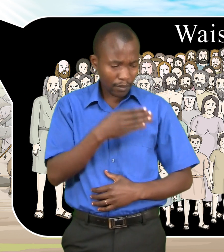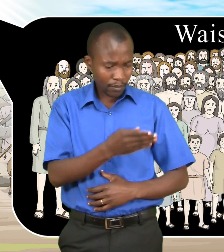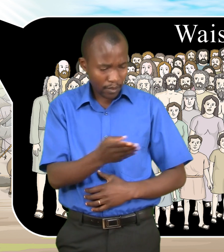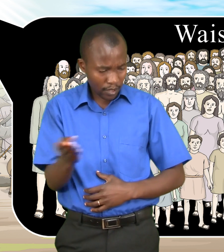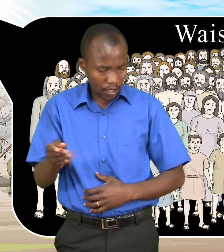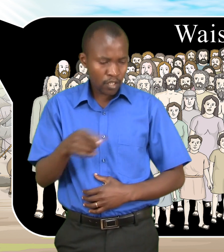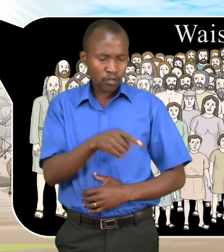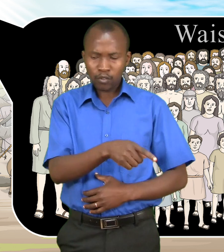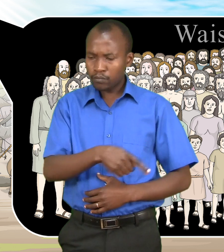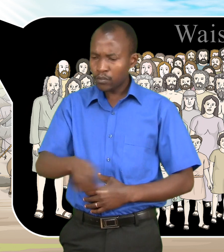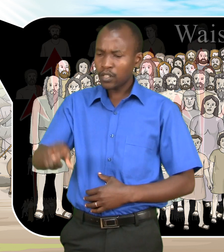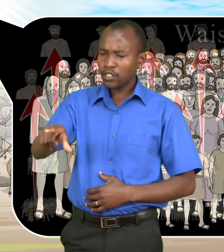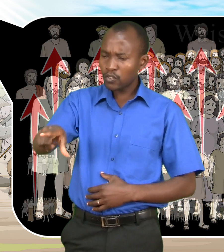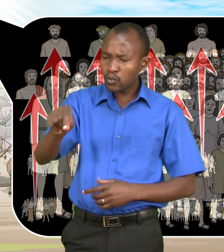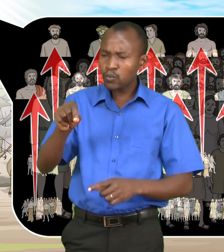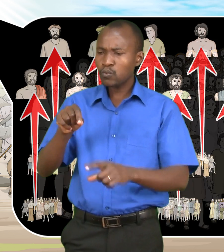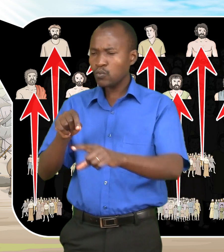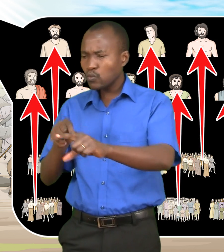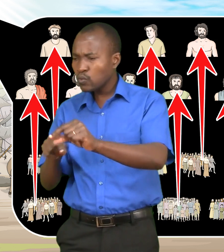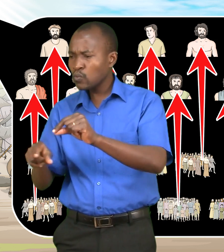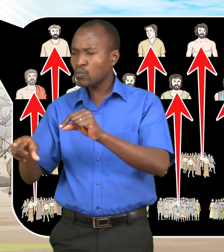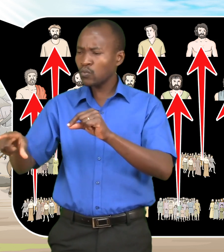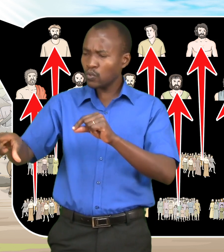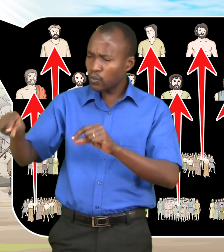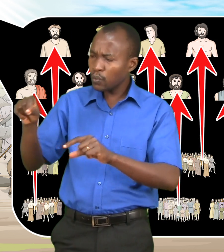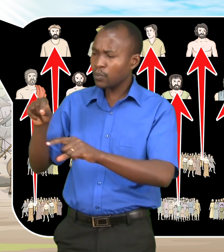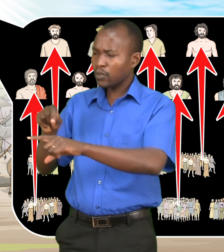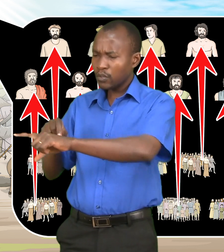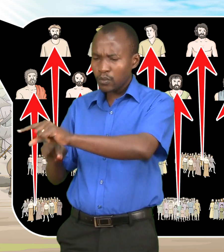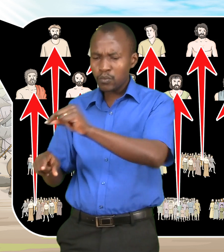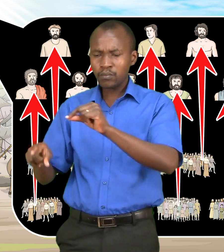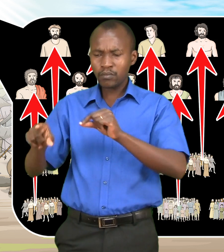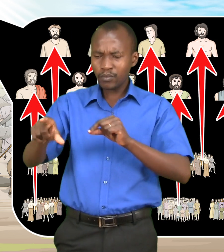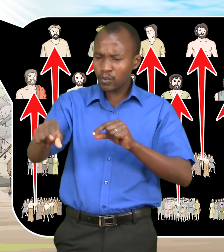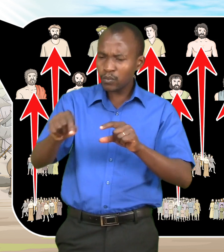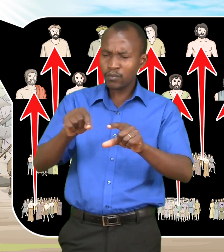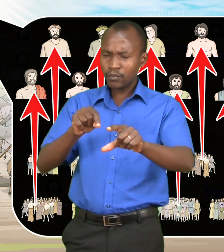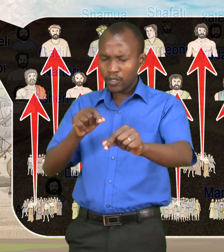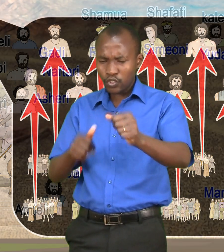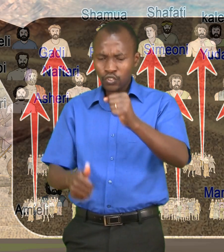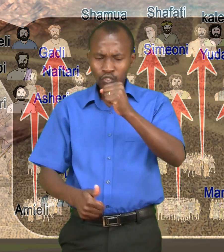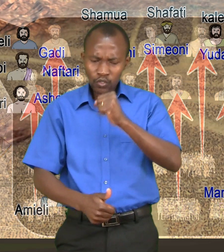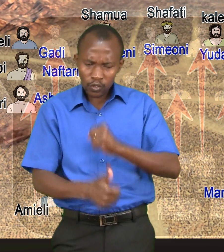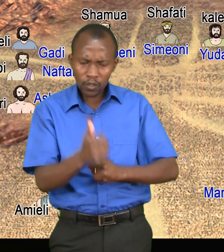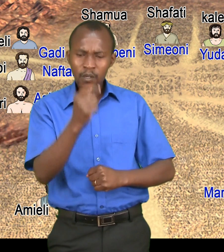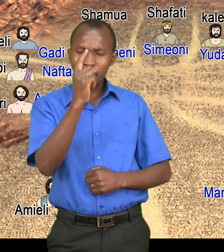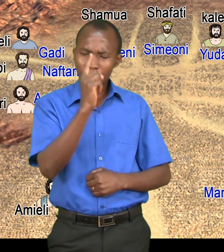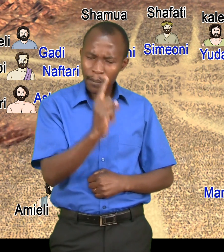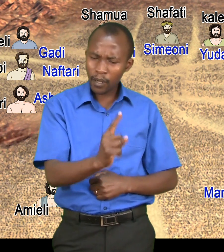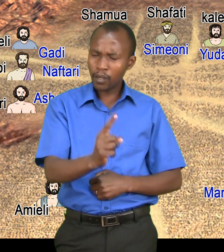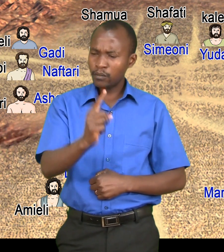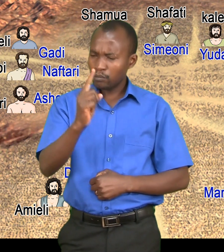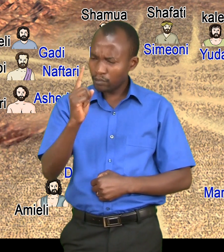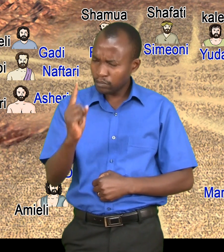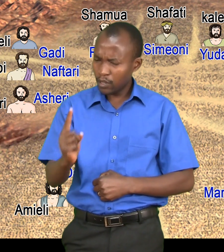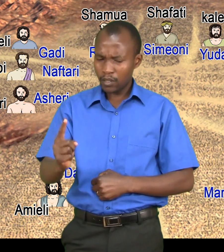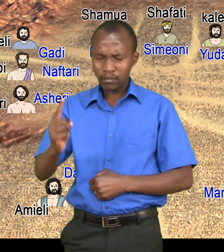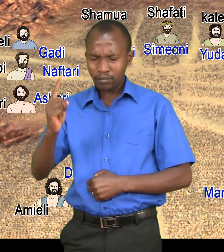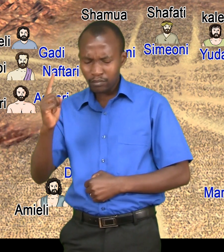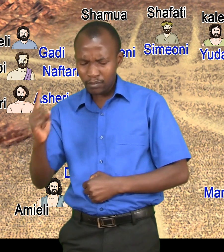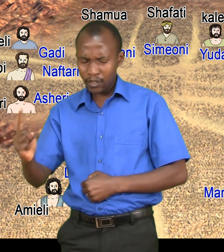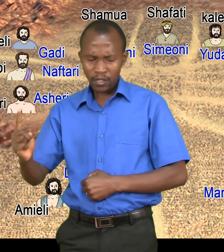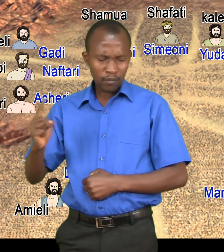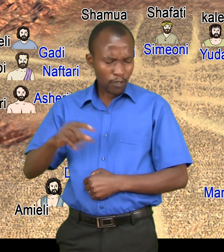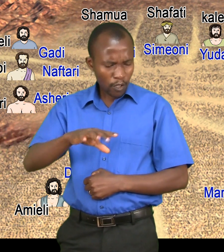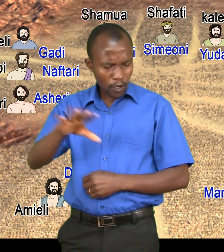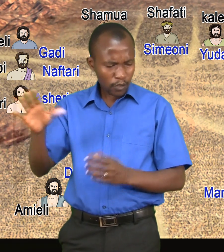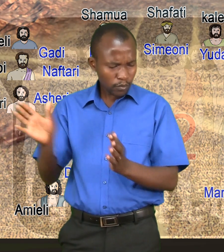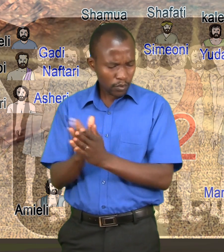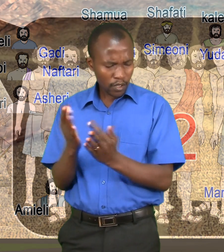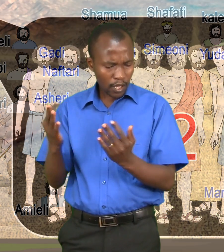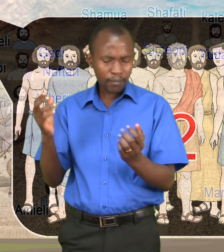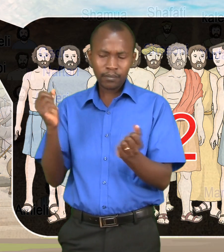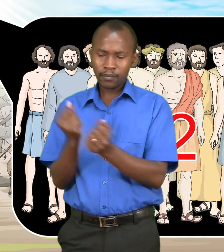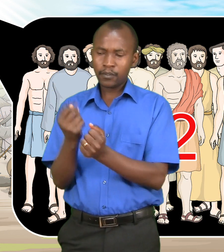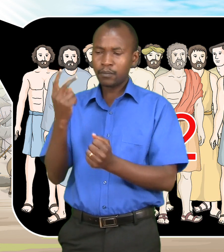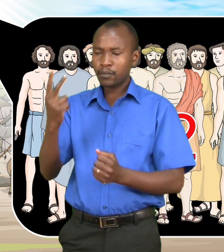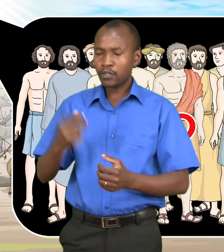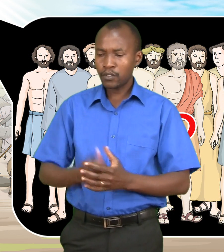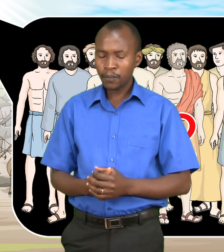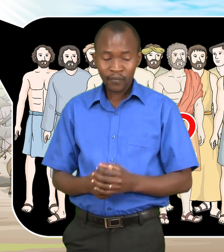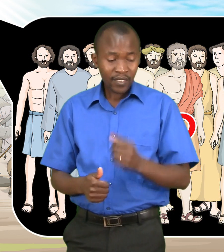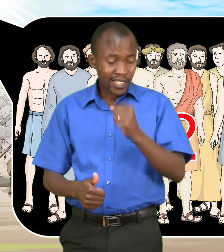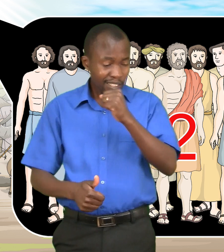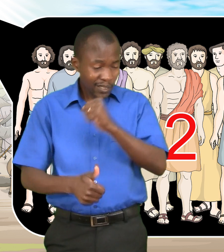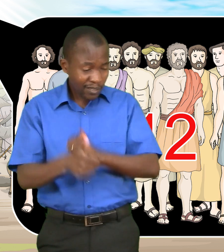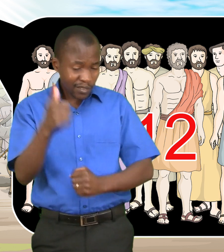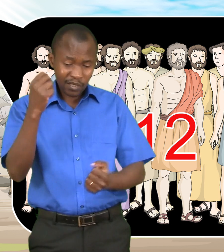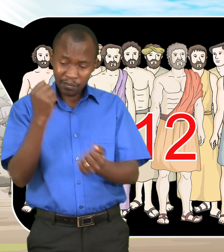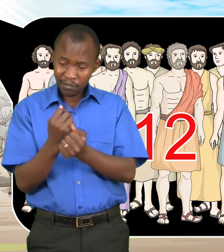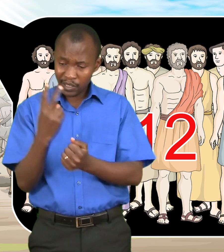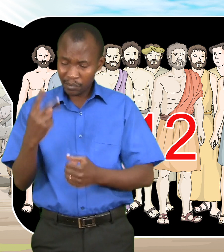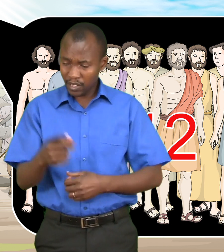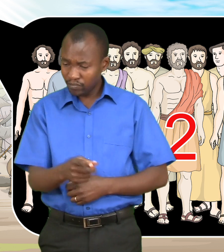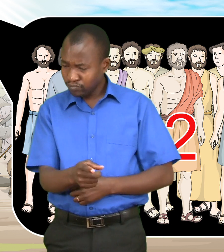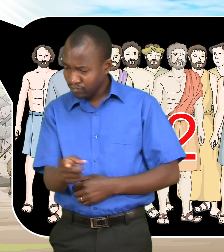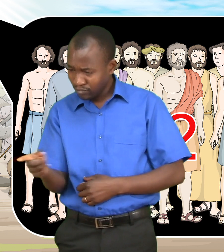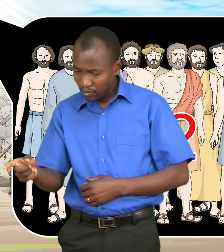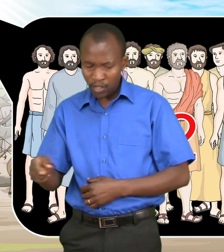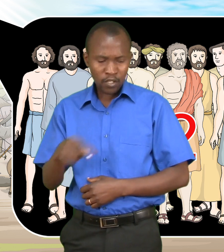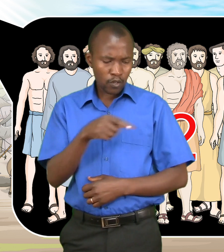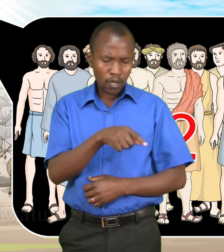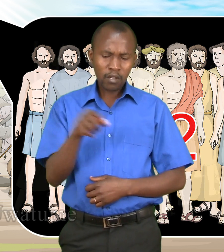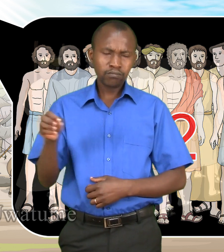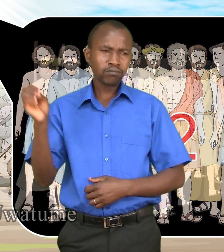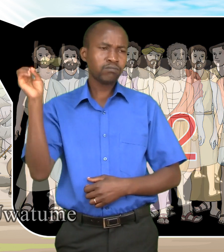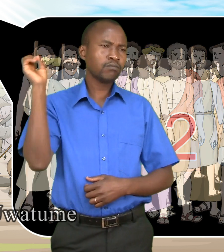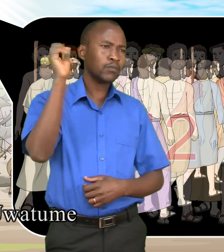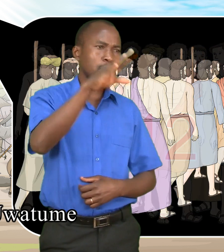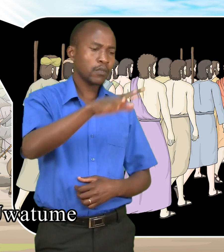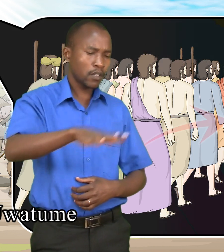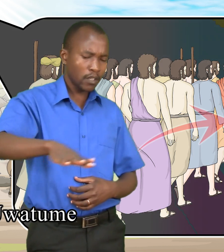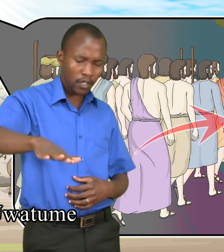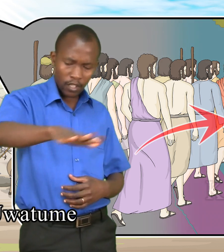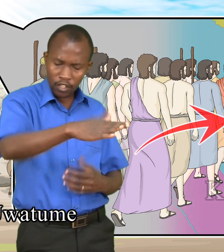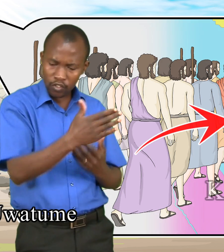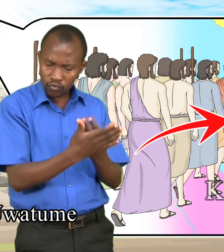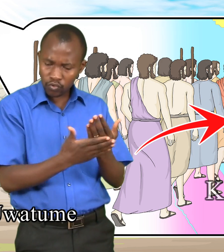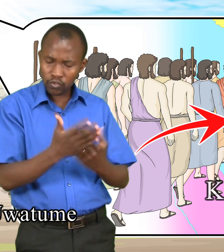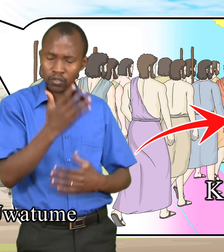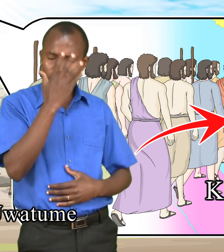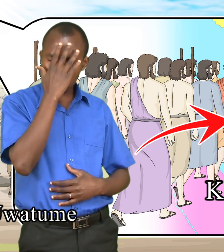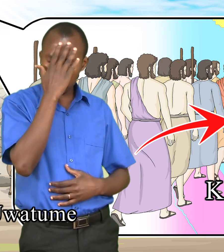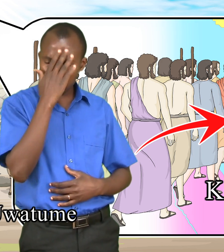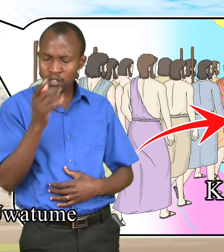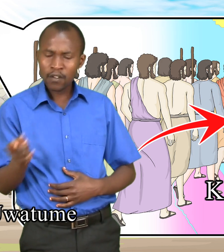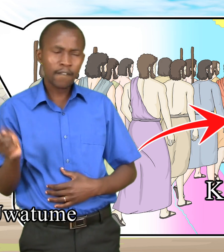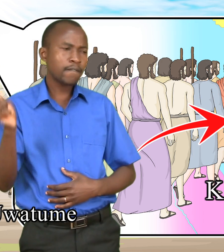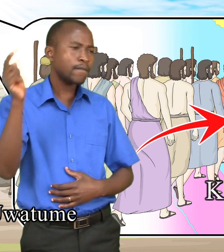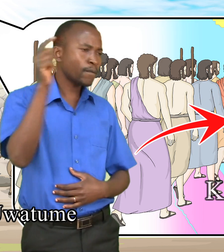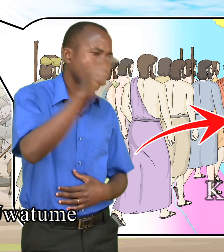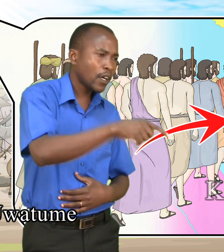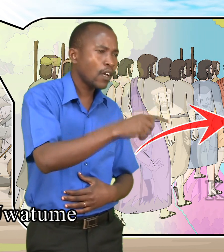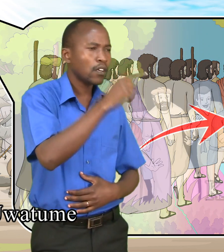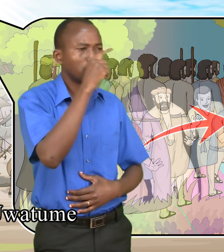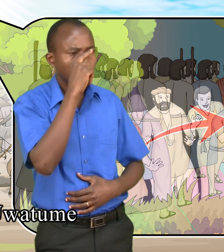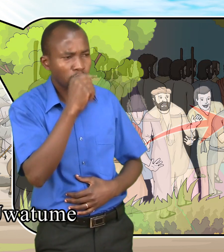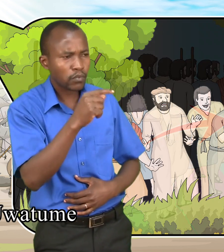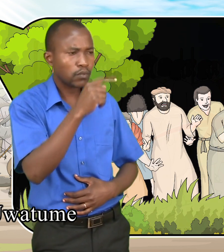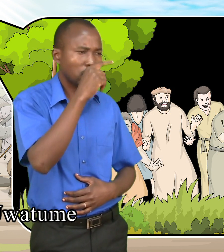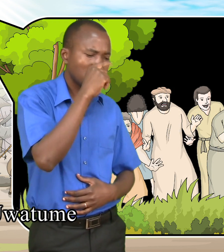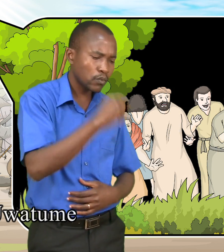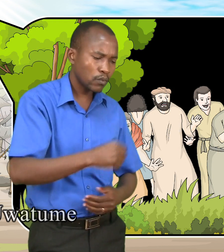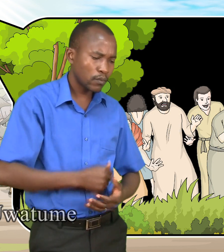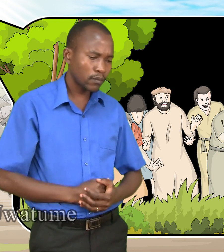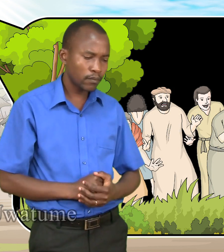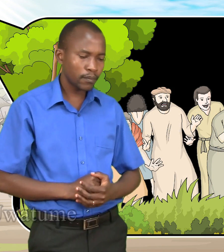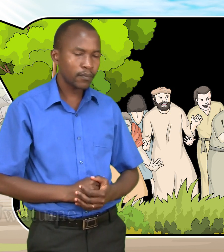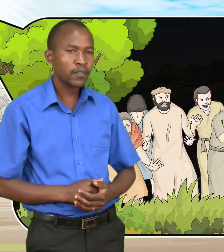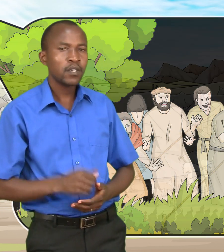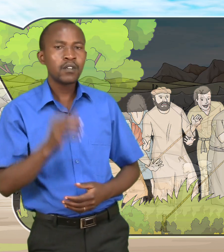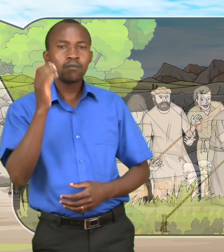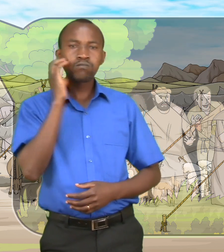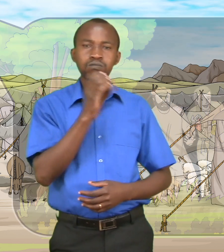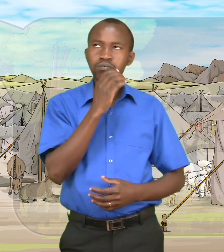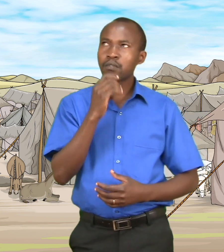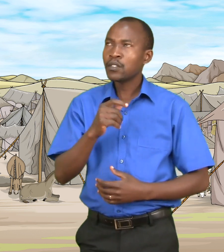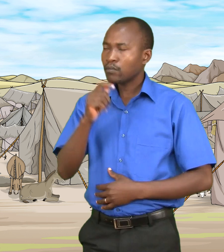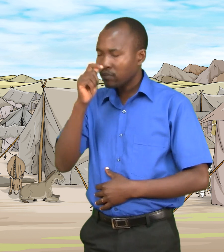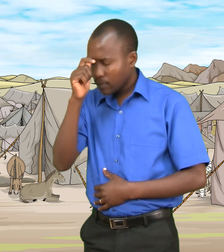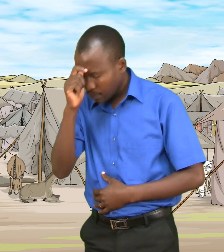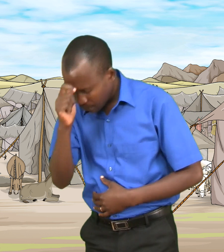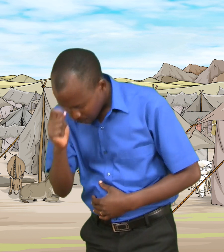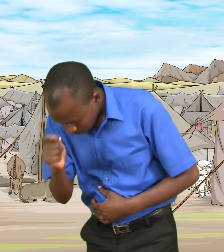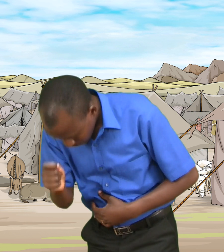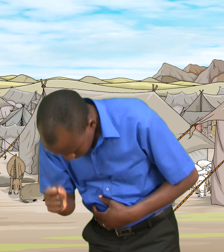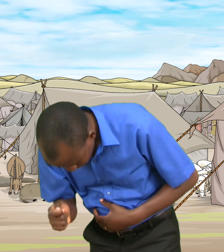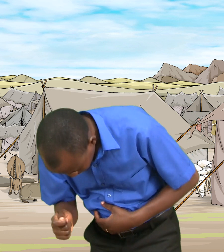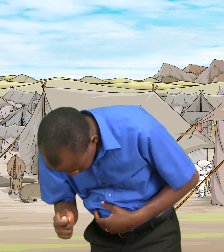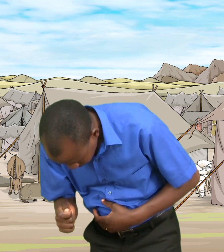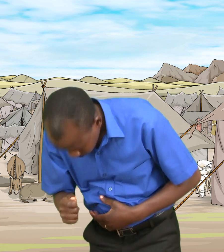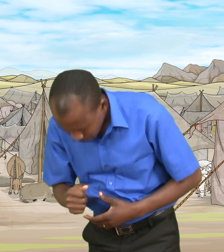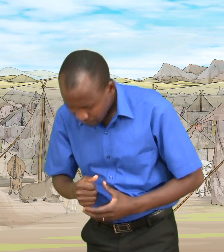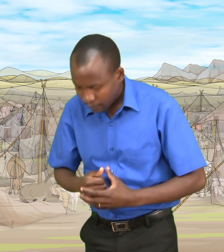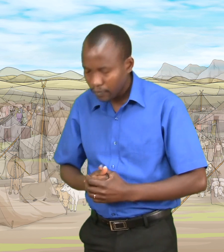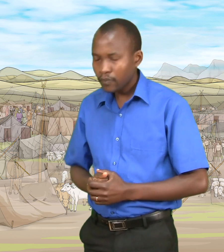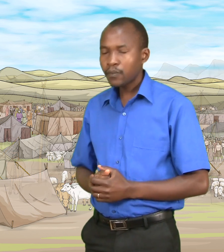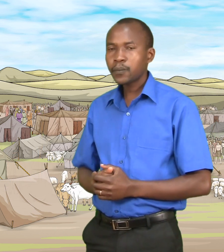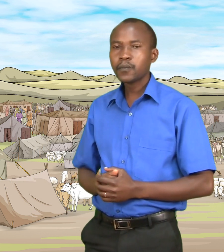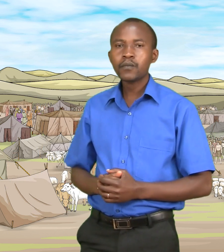From each of their fathers’ tribes send one man who is a leader among them.”